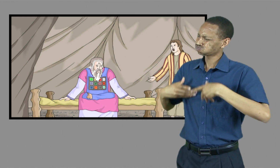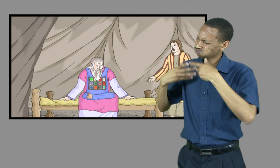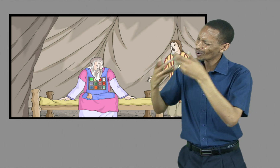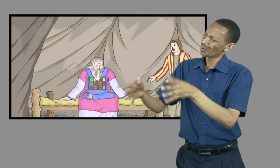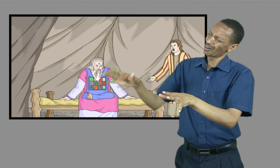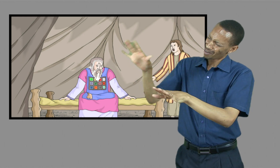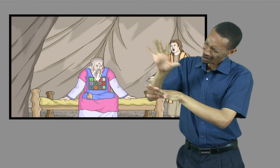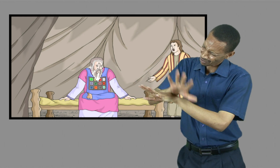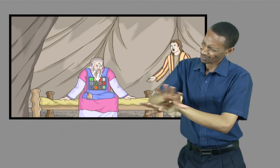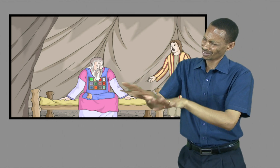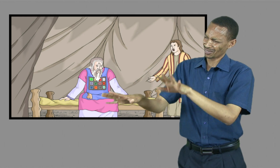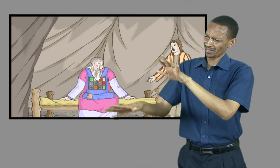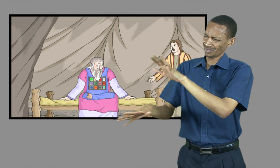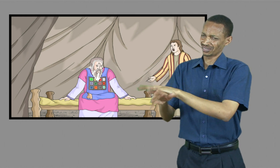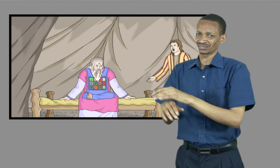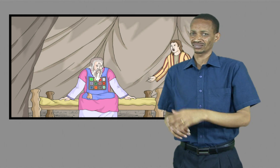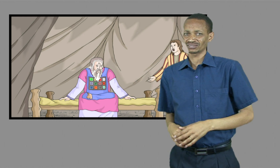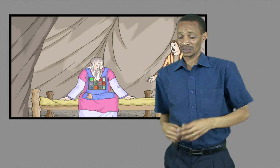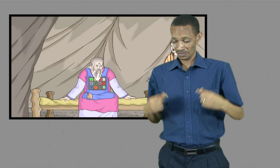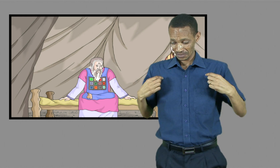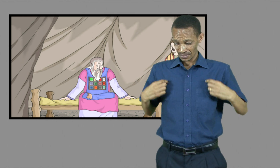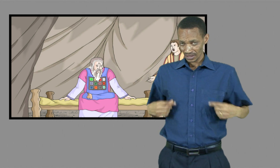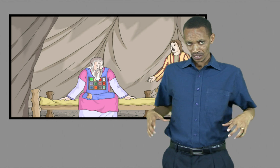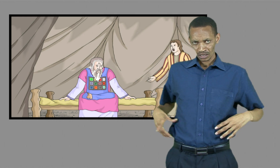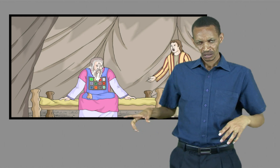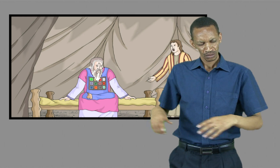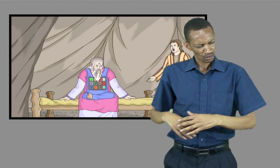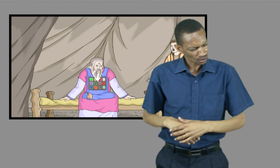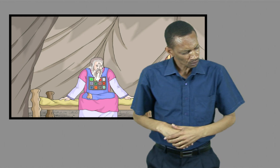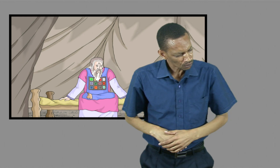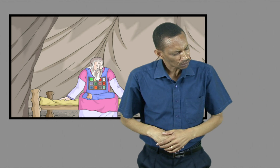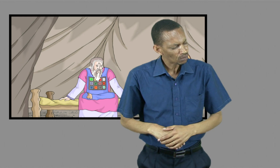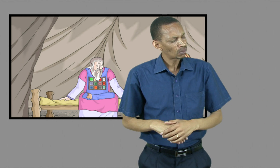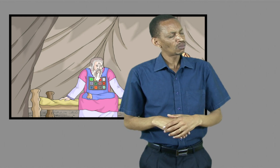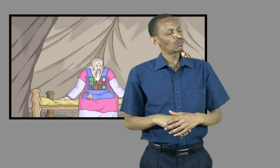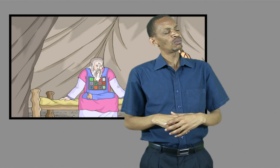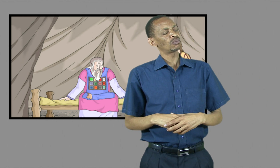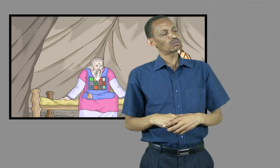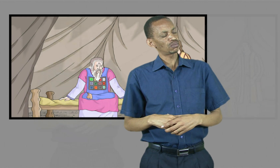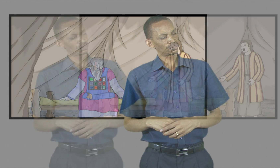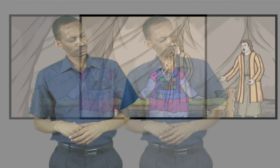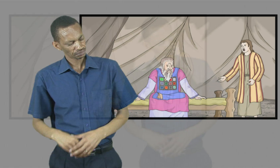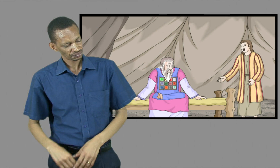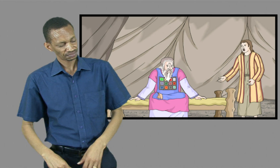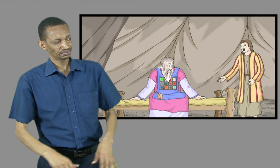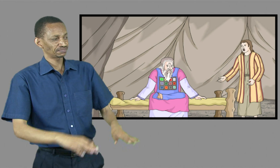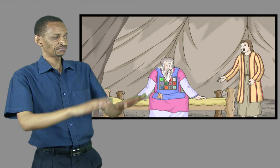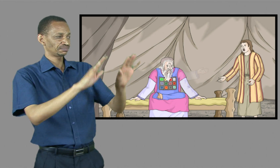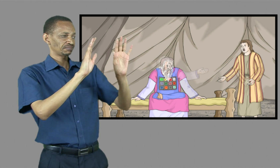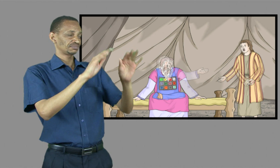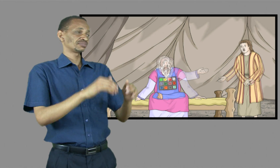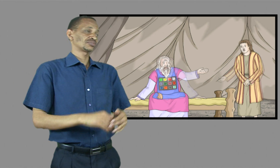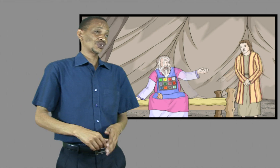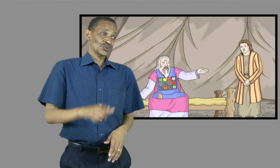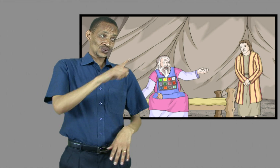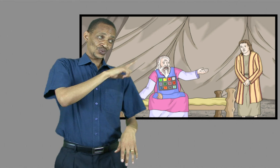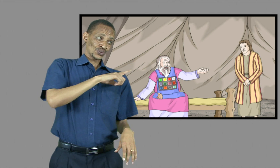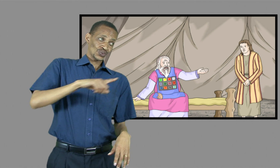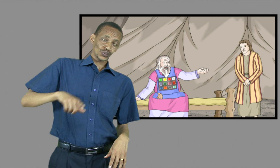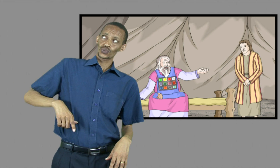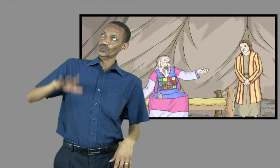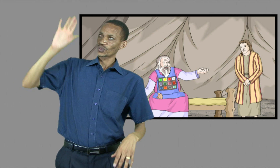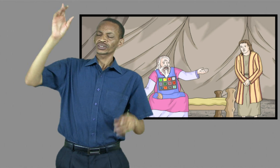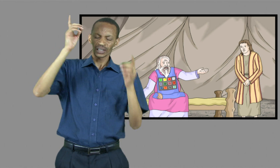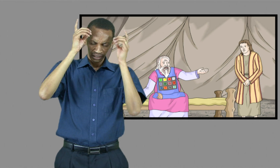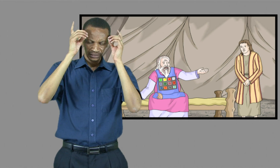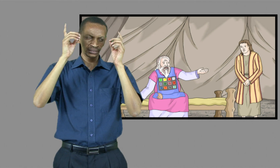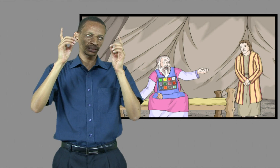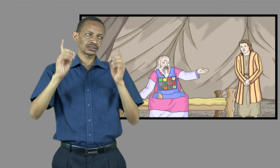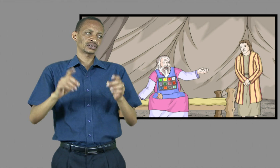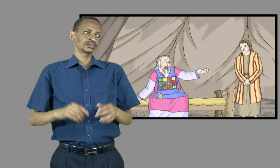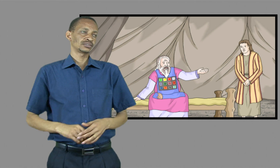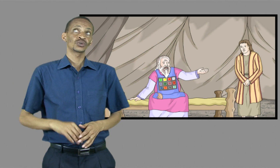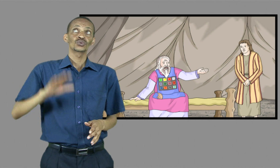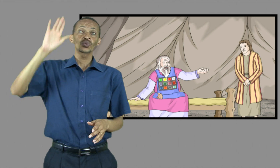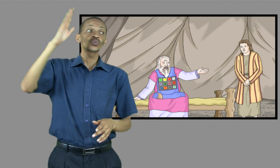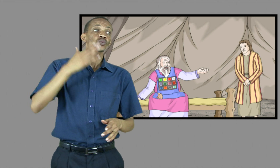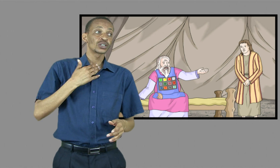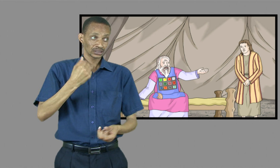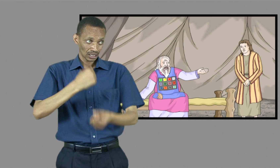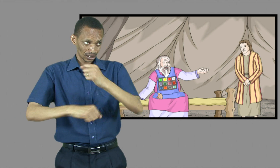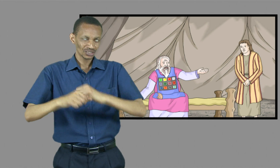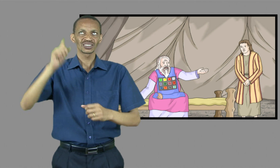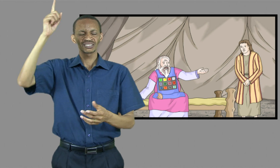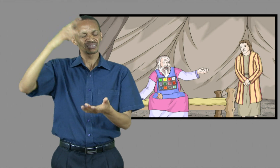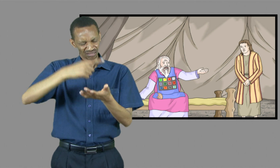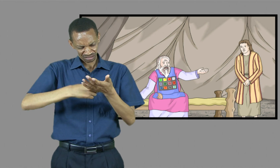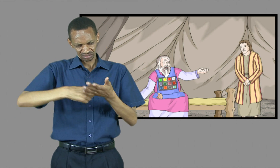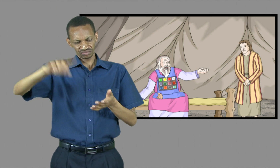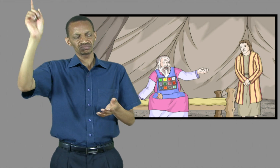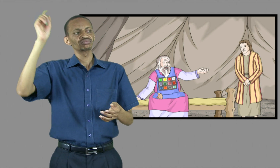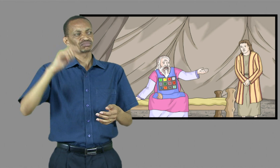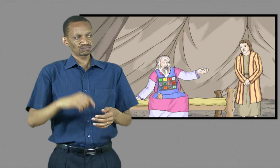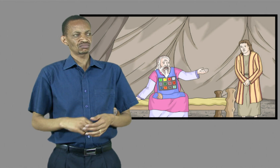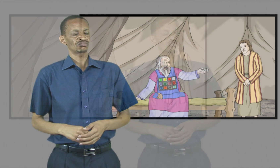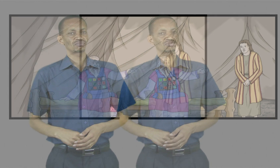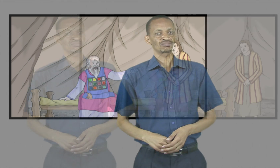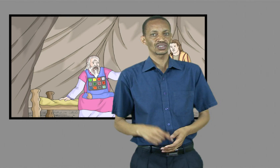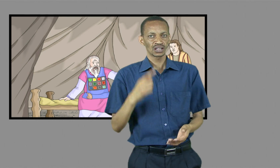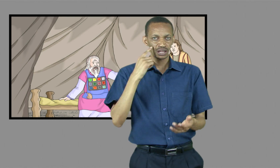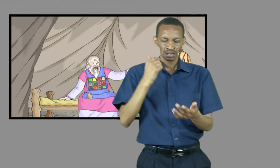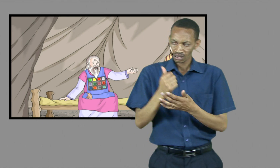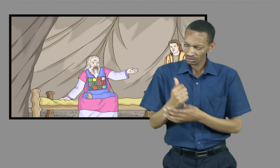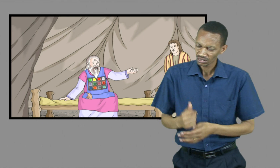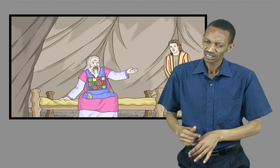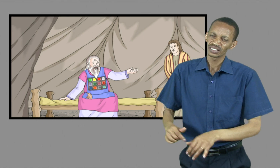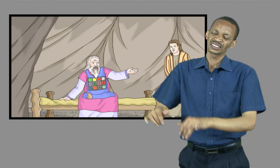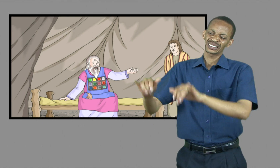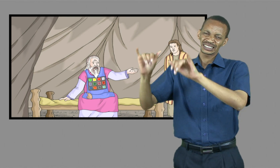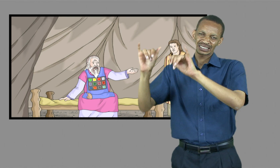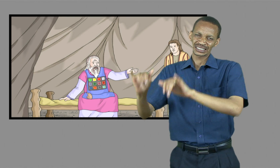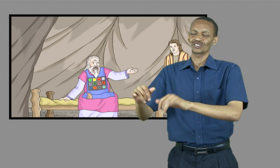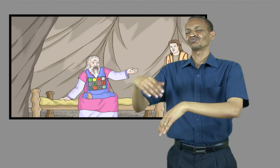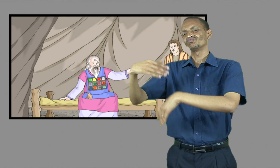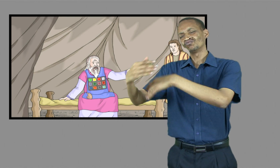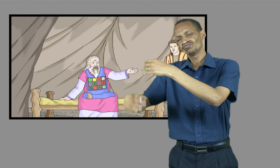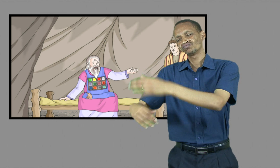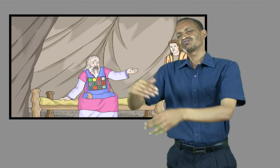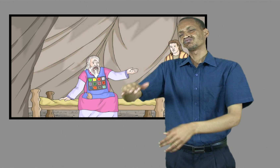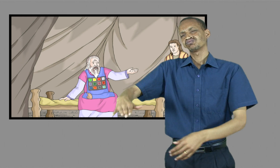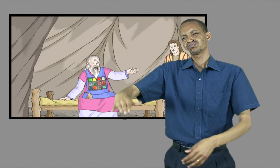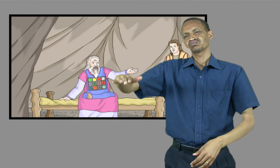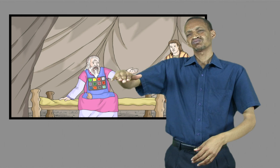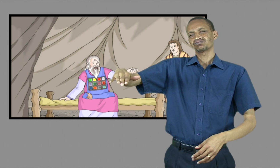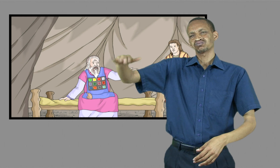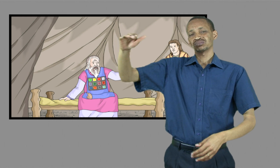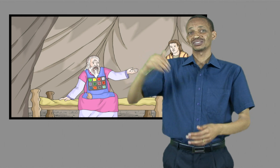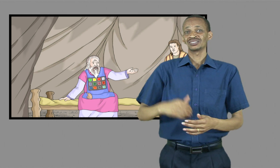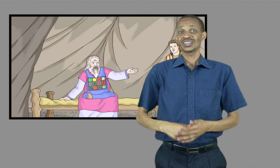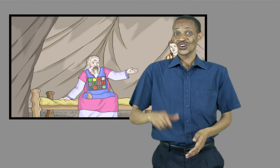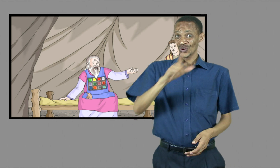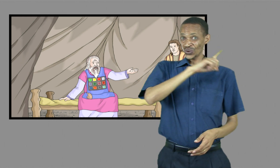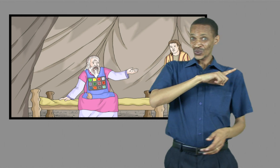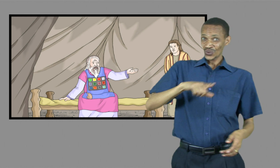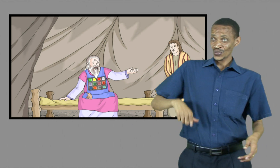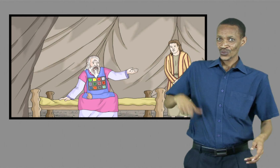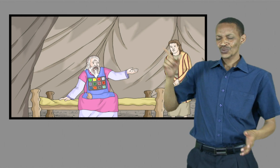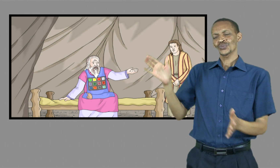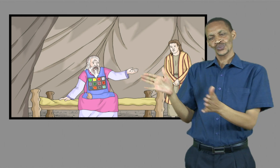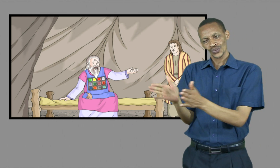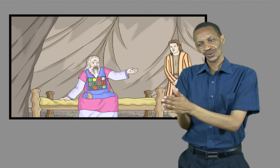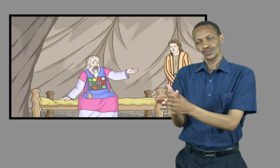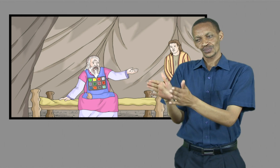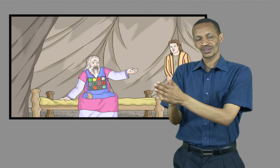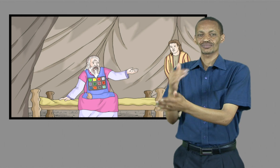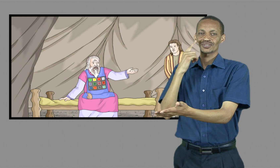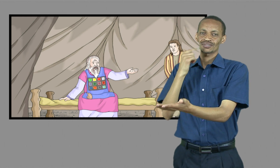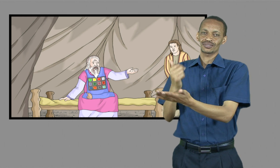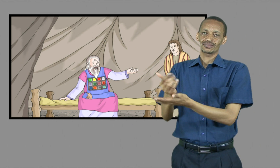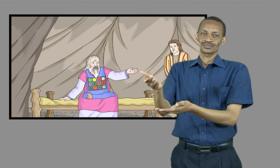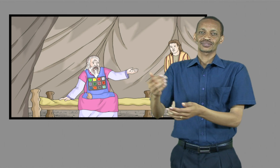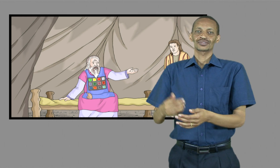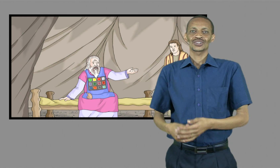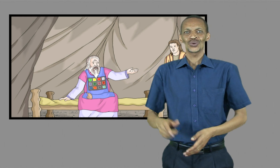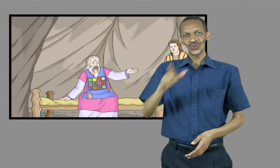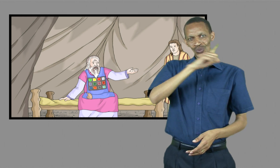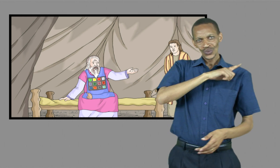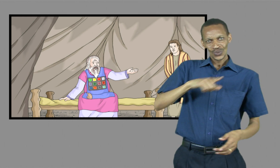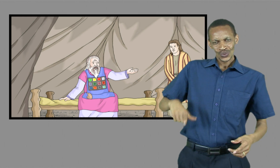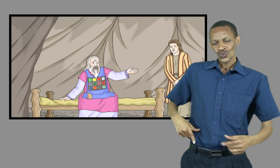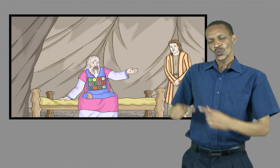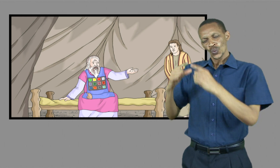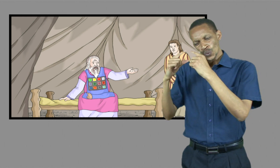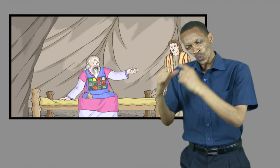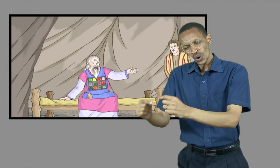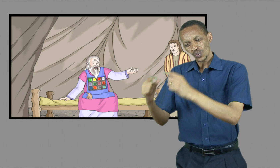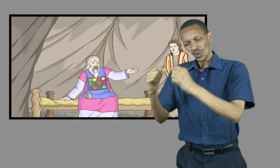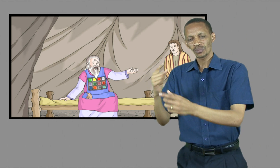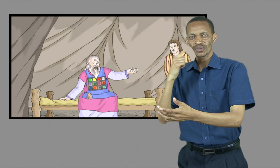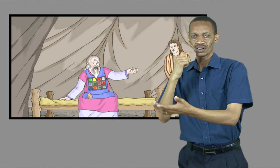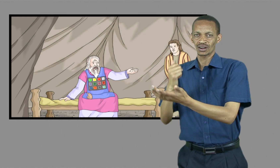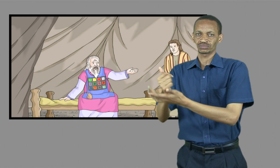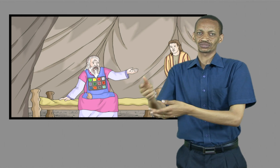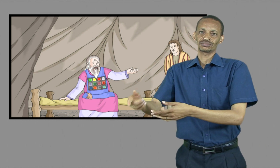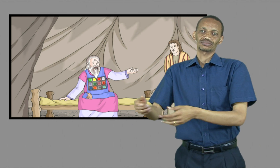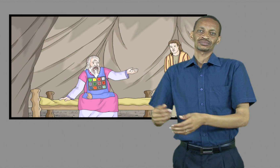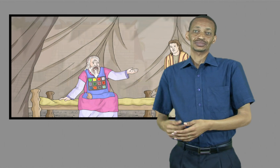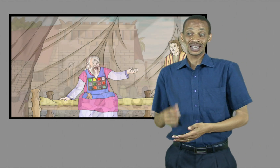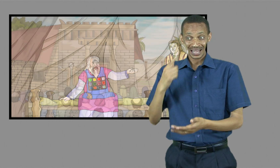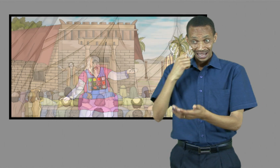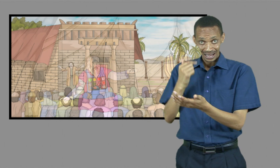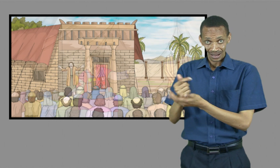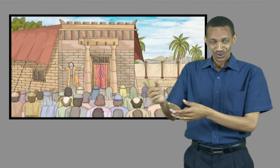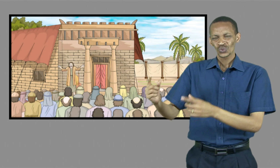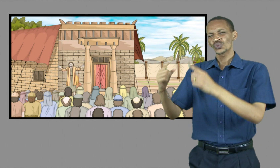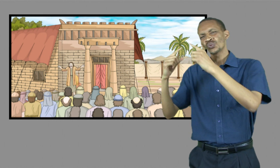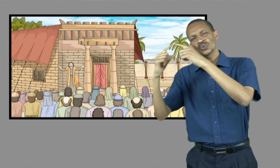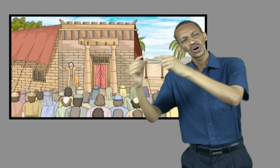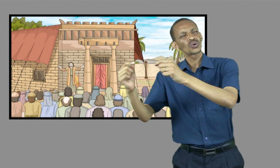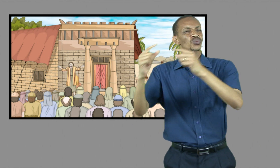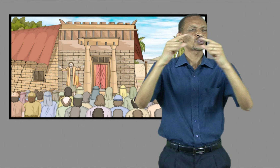So Samuel told him everything and did not hide a thing from him. “He is the LORD,” replied Eli. “Let Him do what is good in His eyes.”